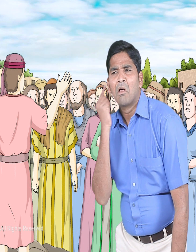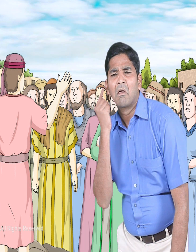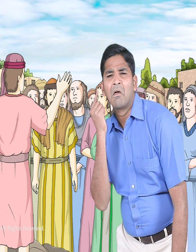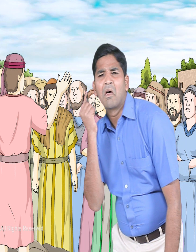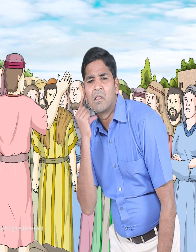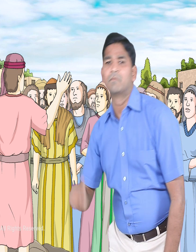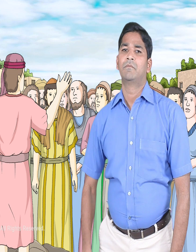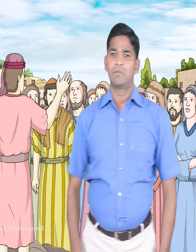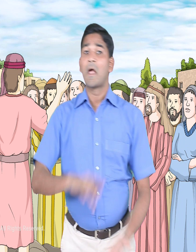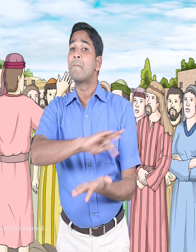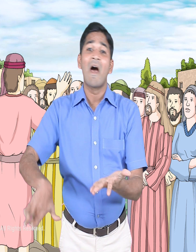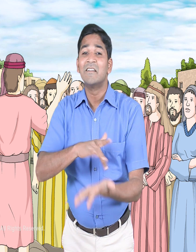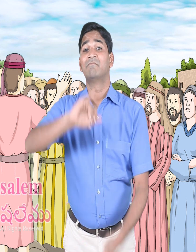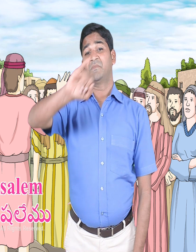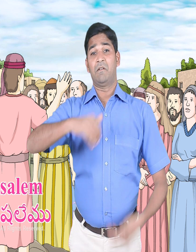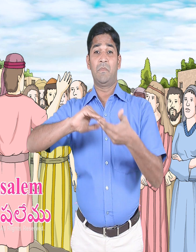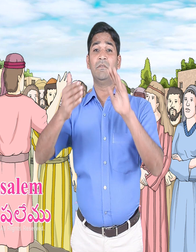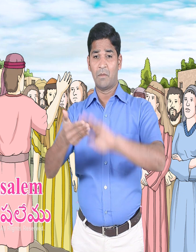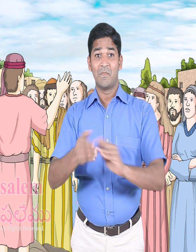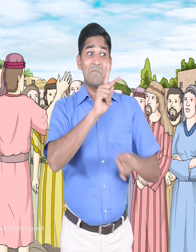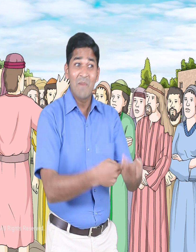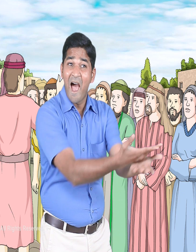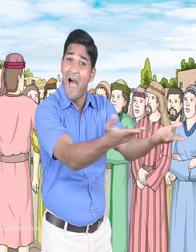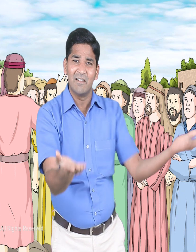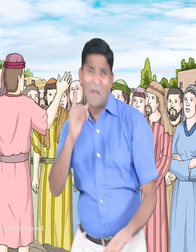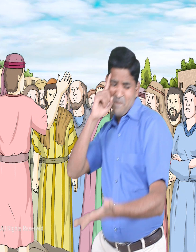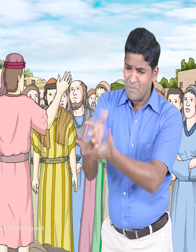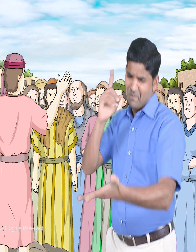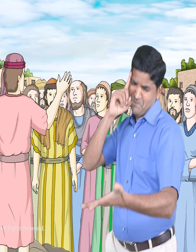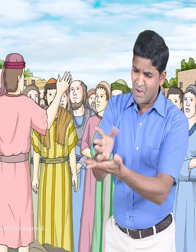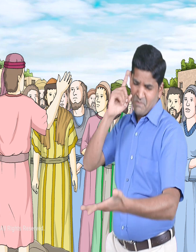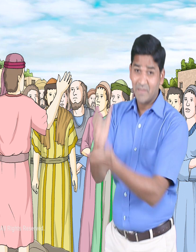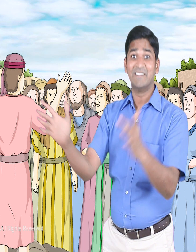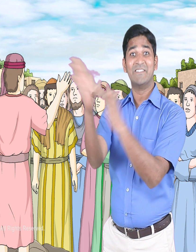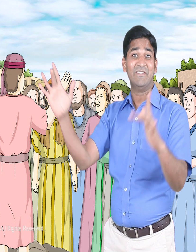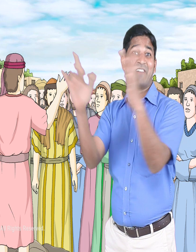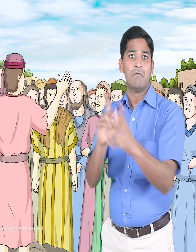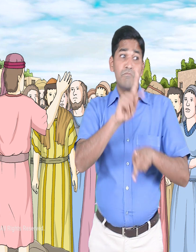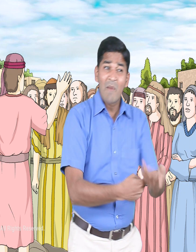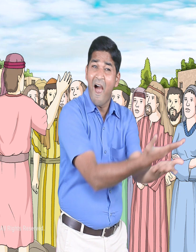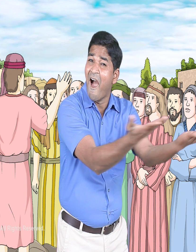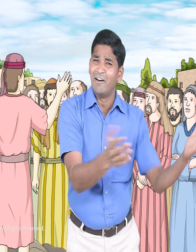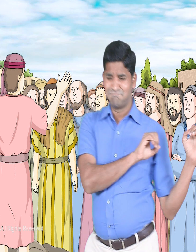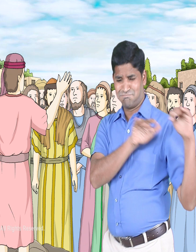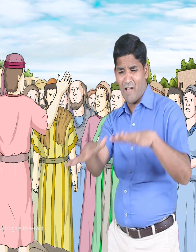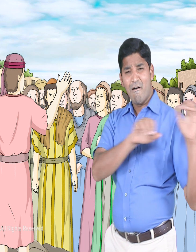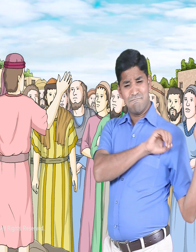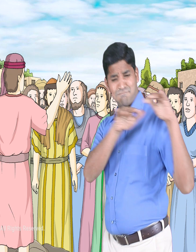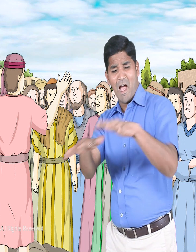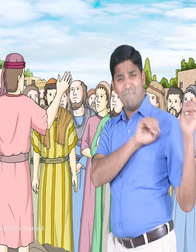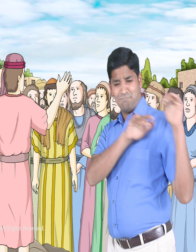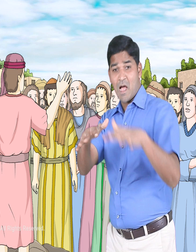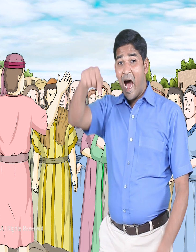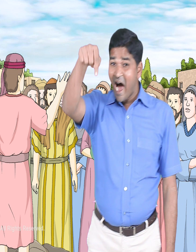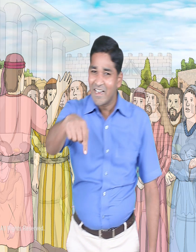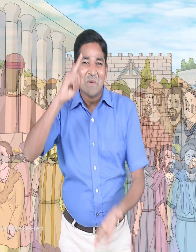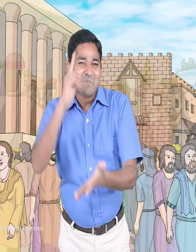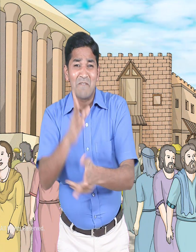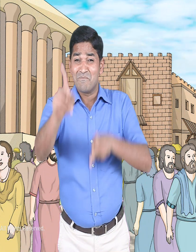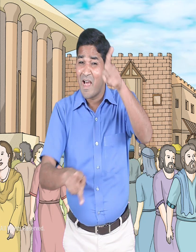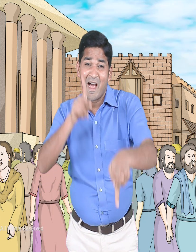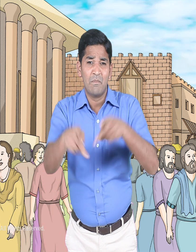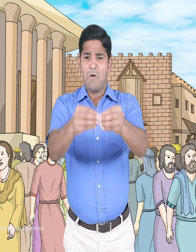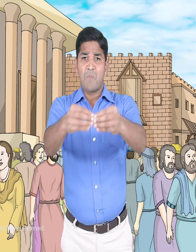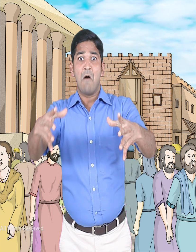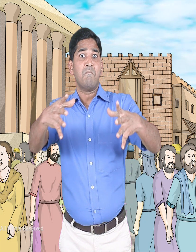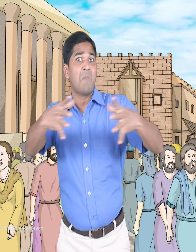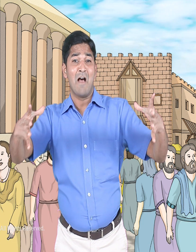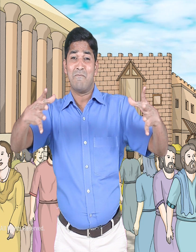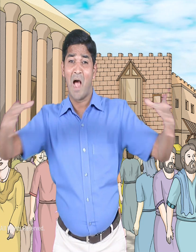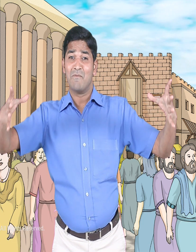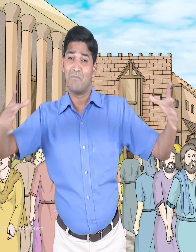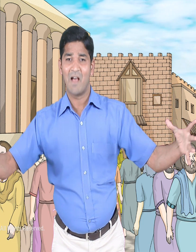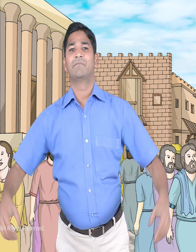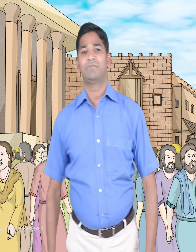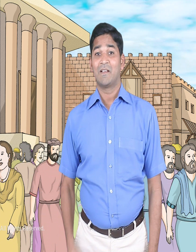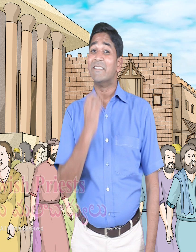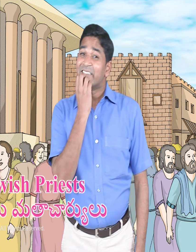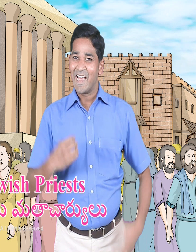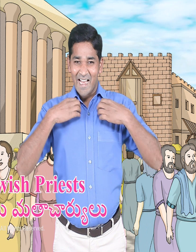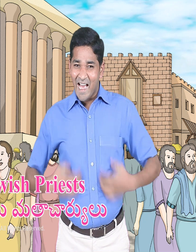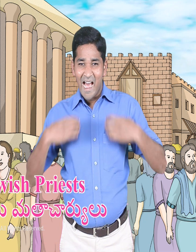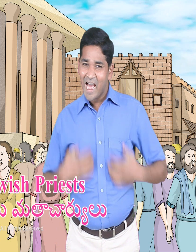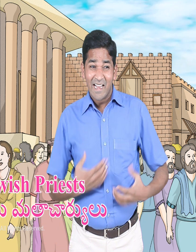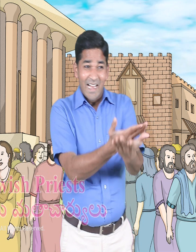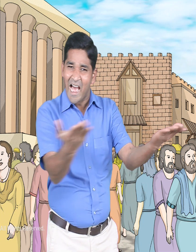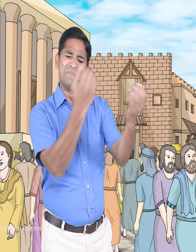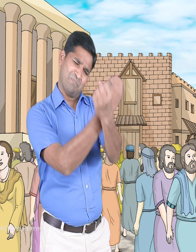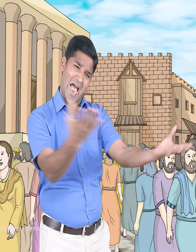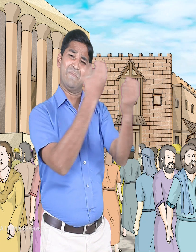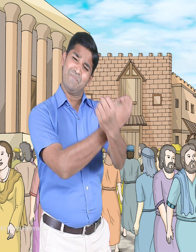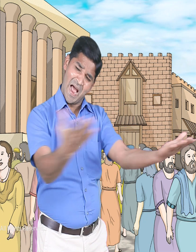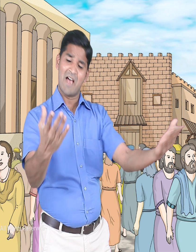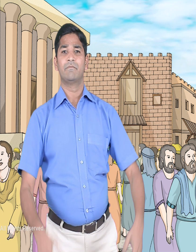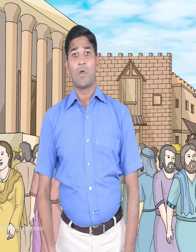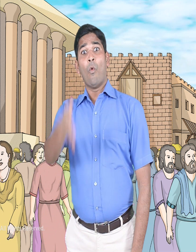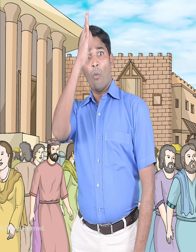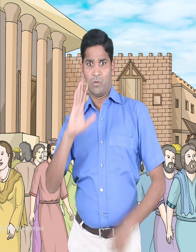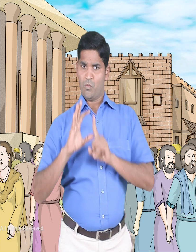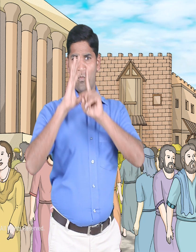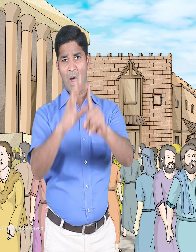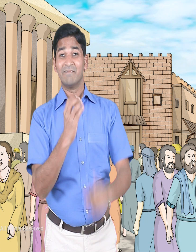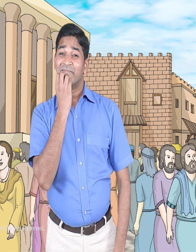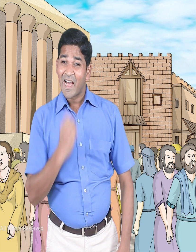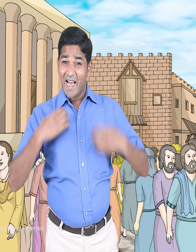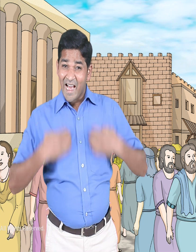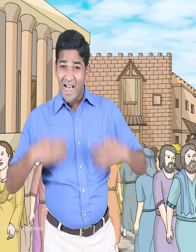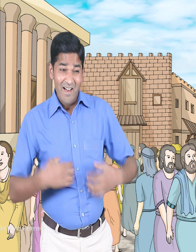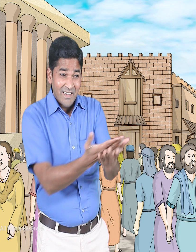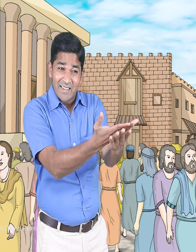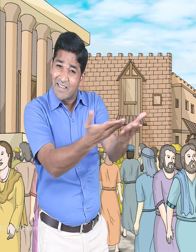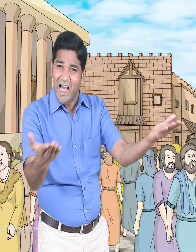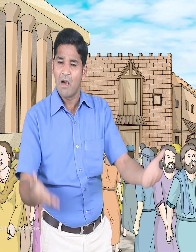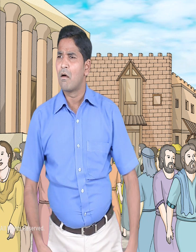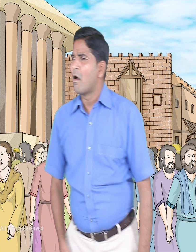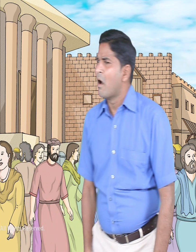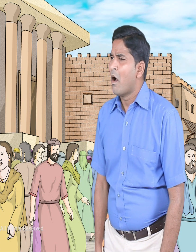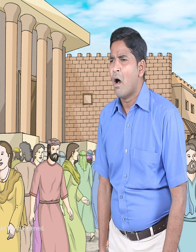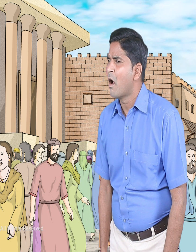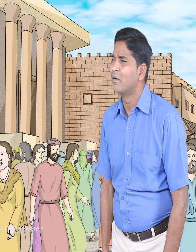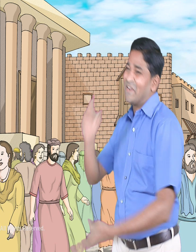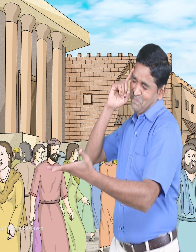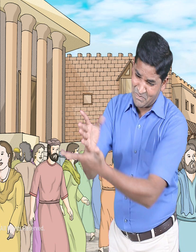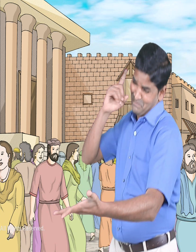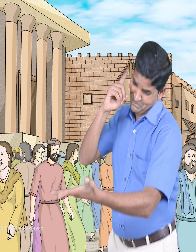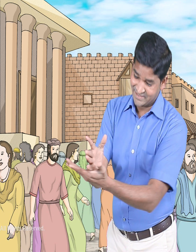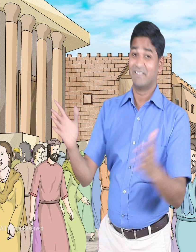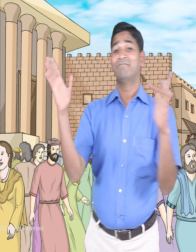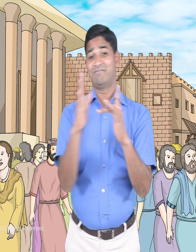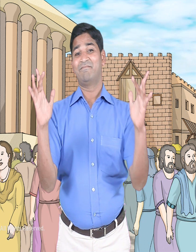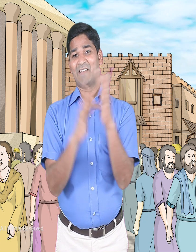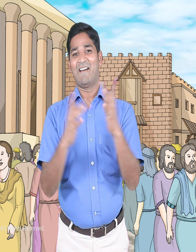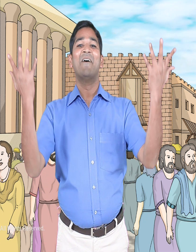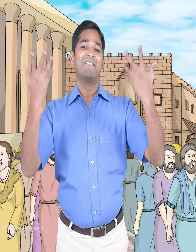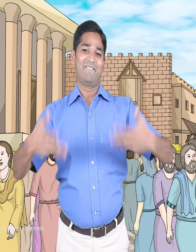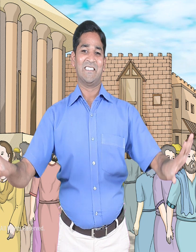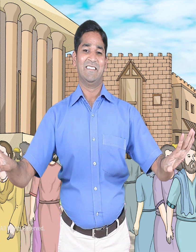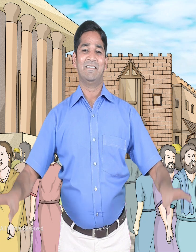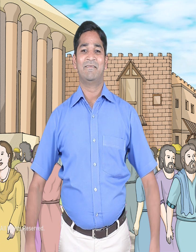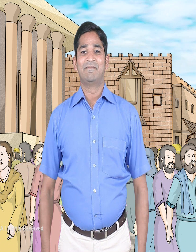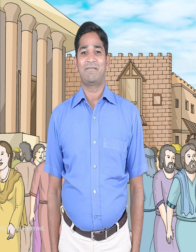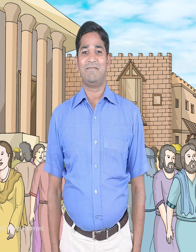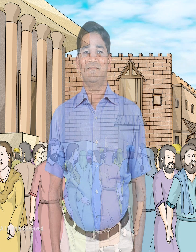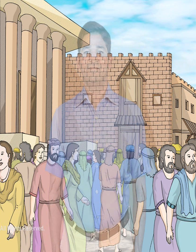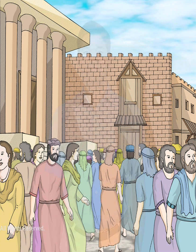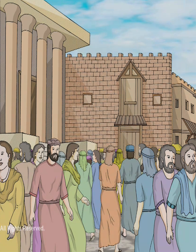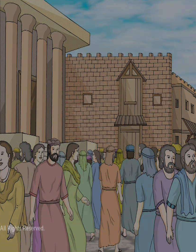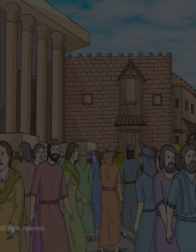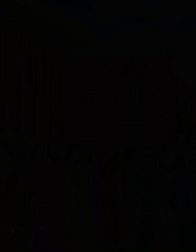The number of disciples in Jerusalem grew rapidly, and a great number of priests became obedient to the faith.